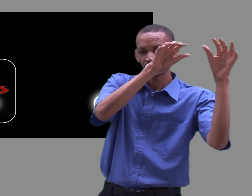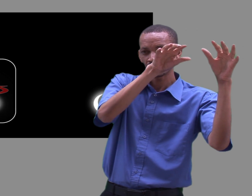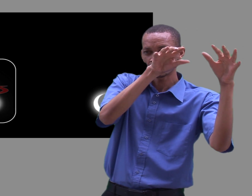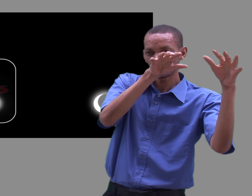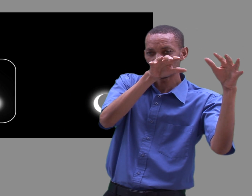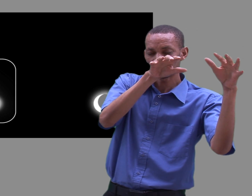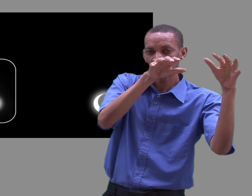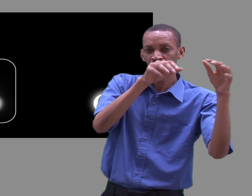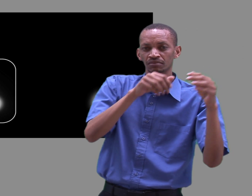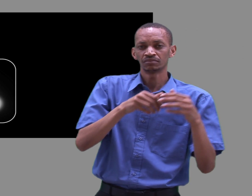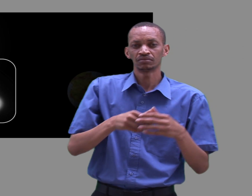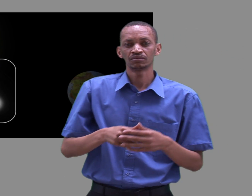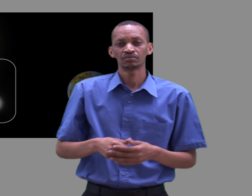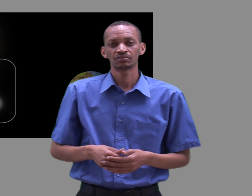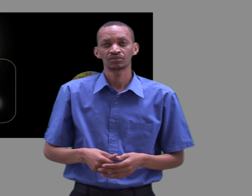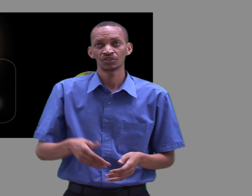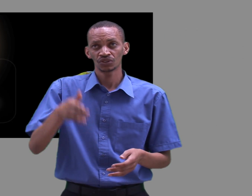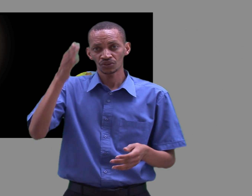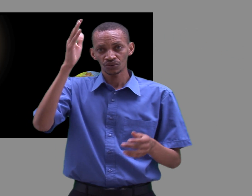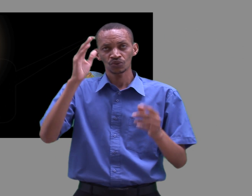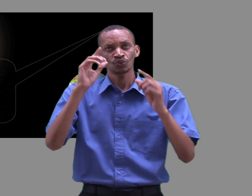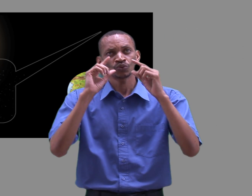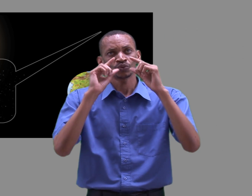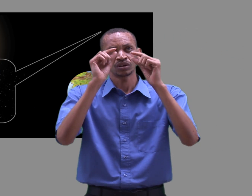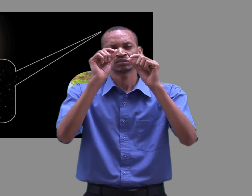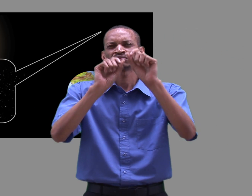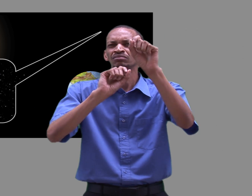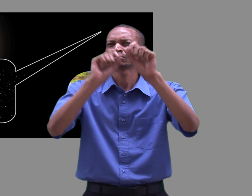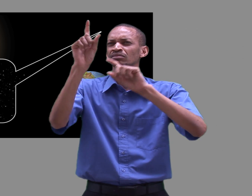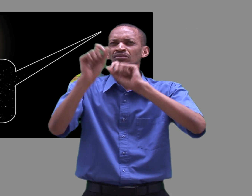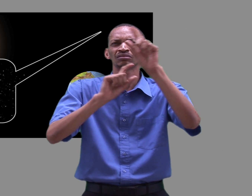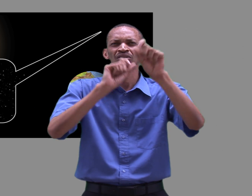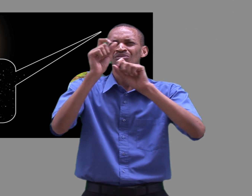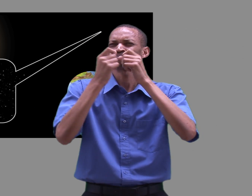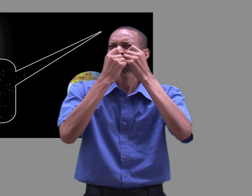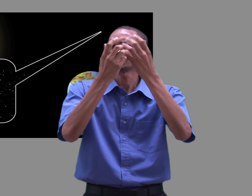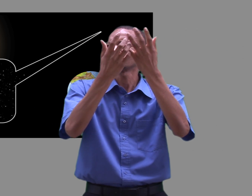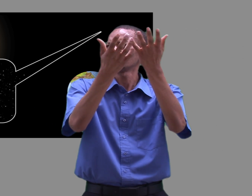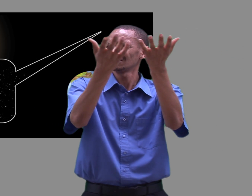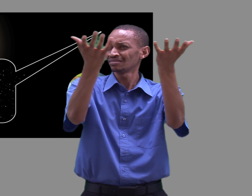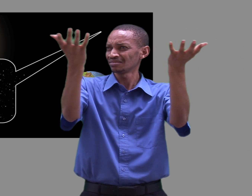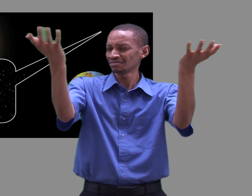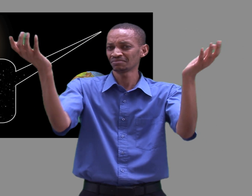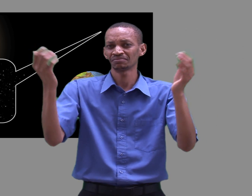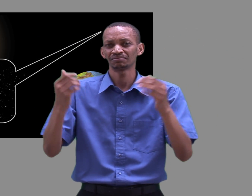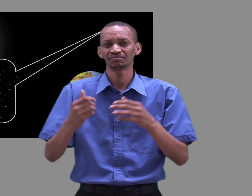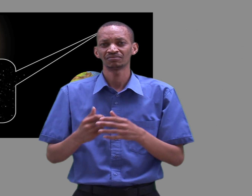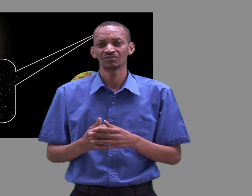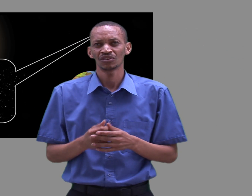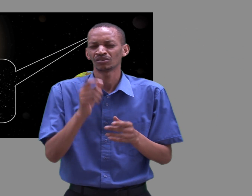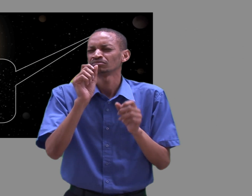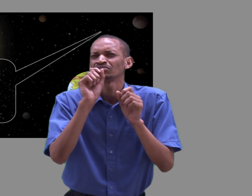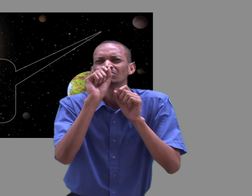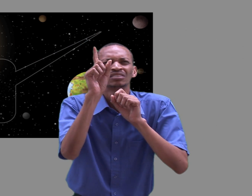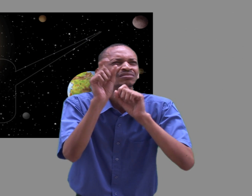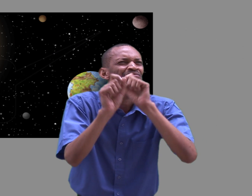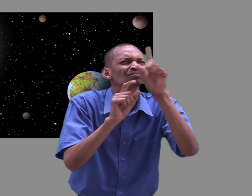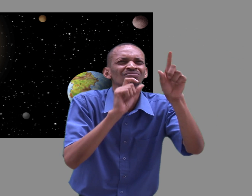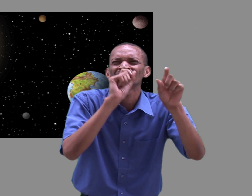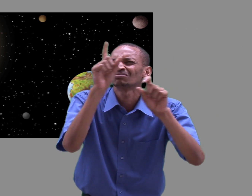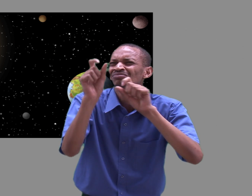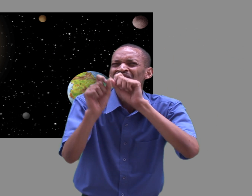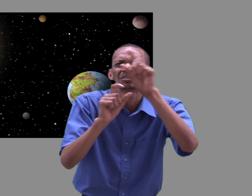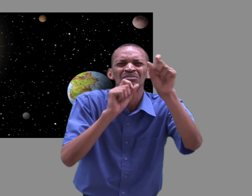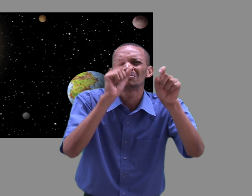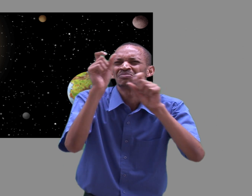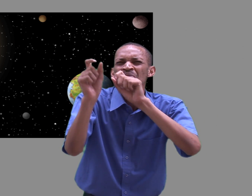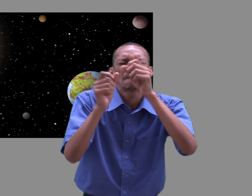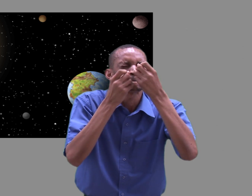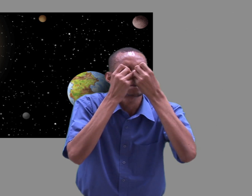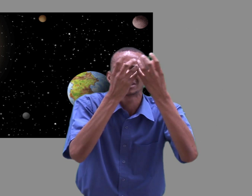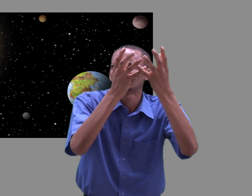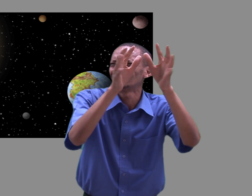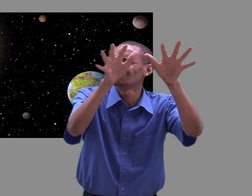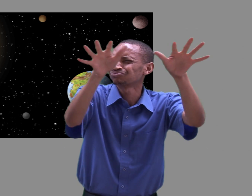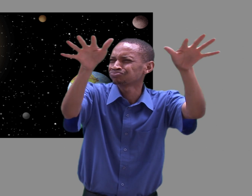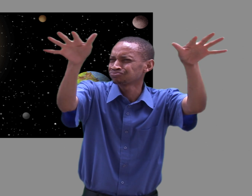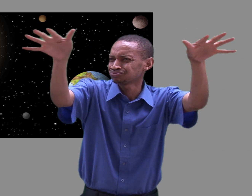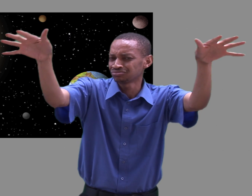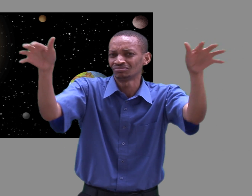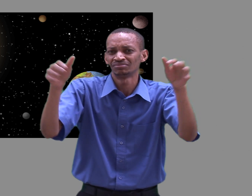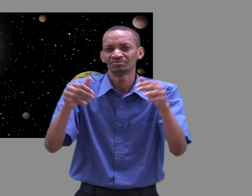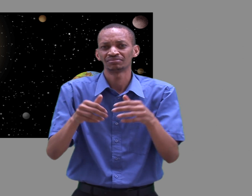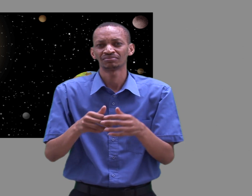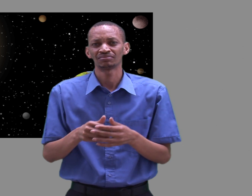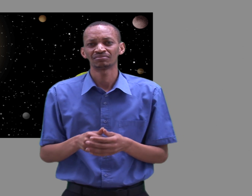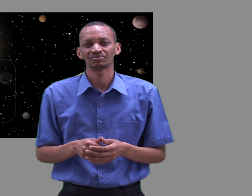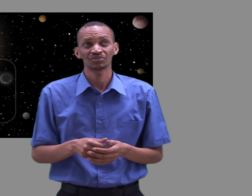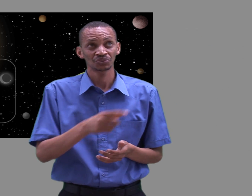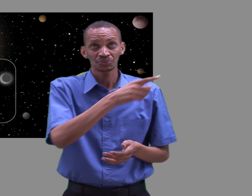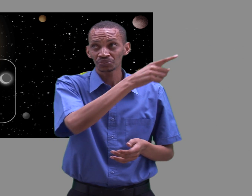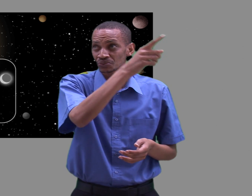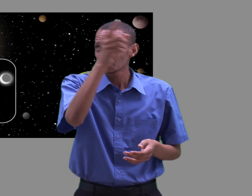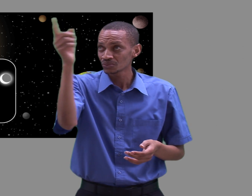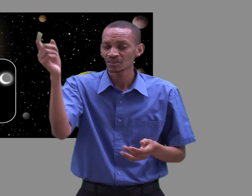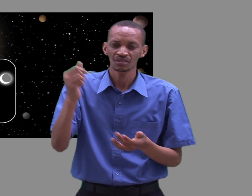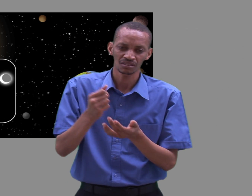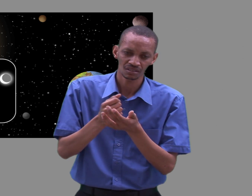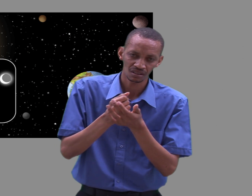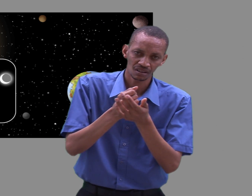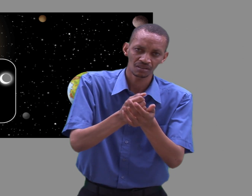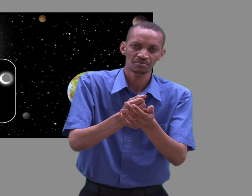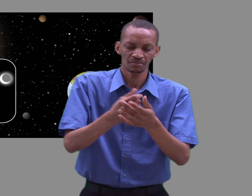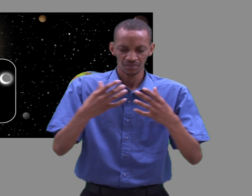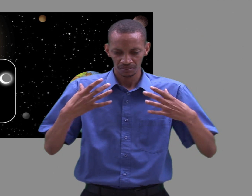And He made the stars as well.